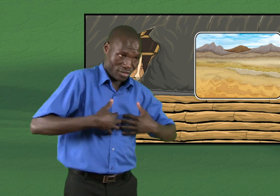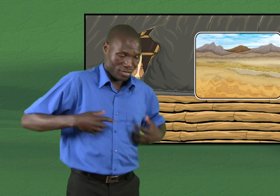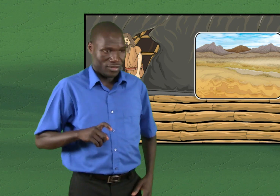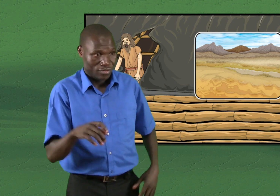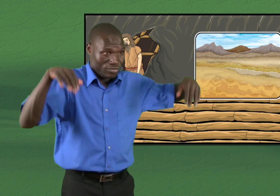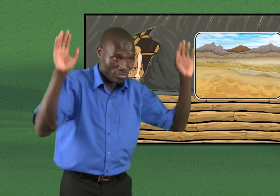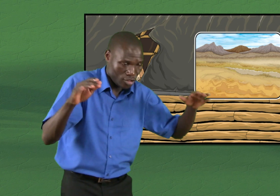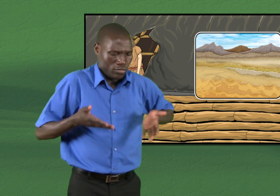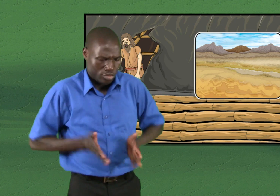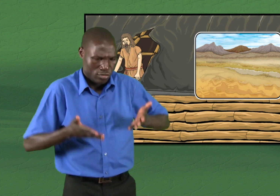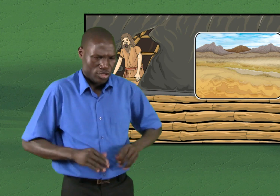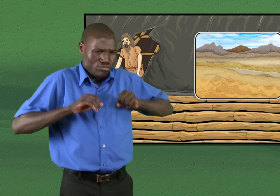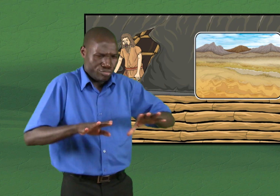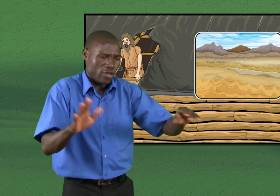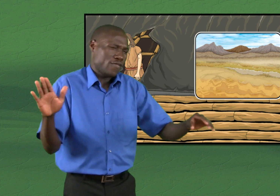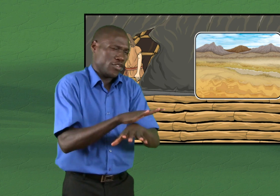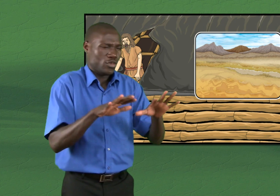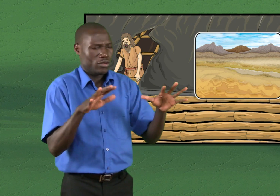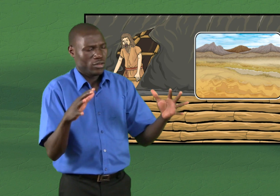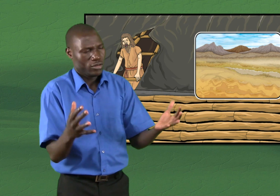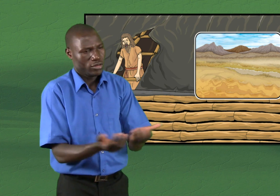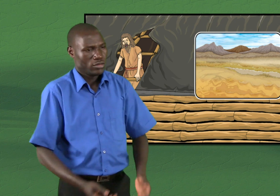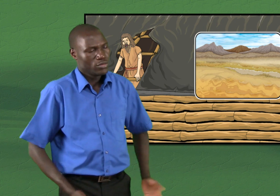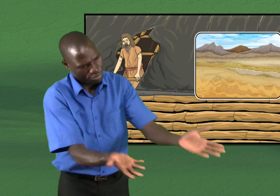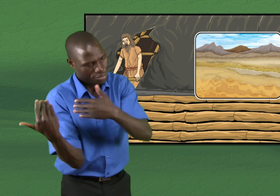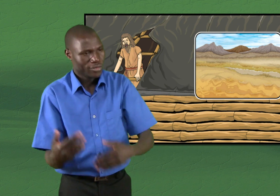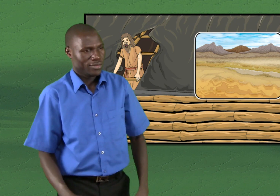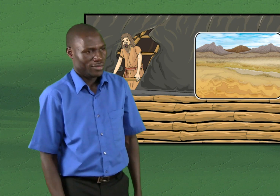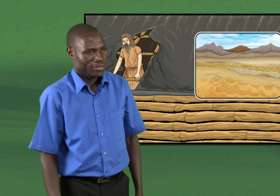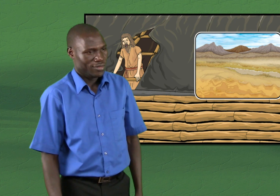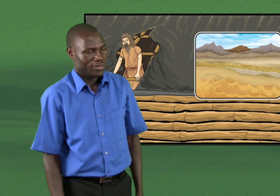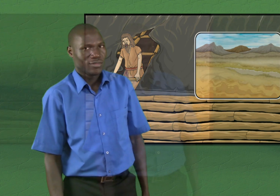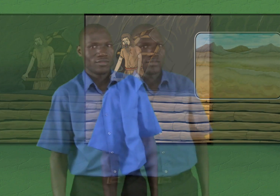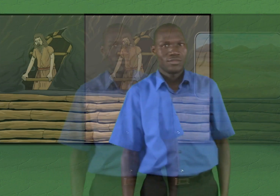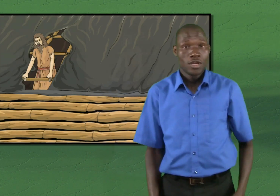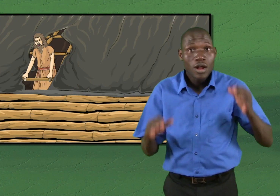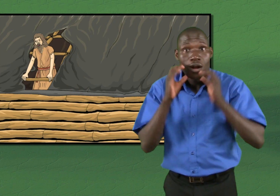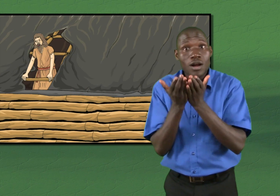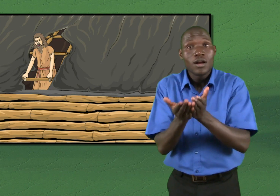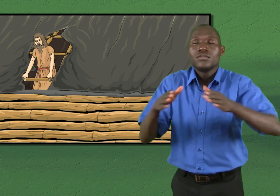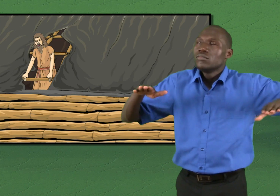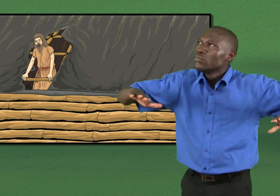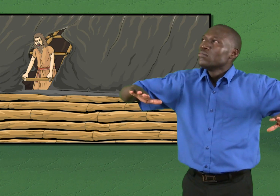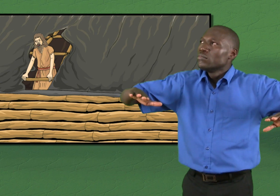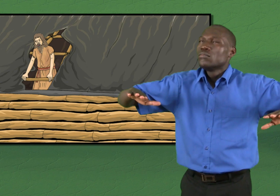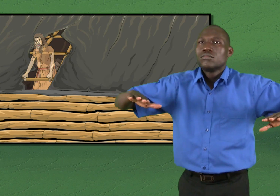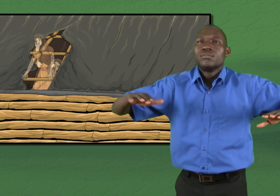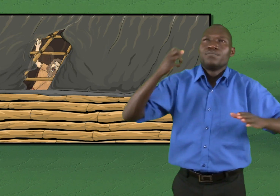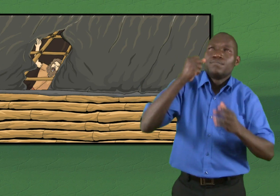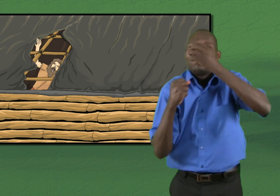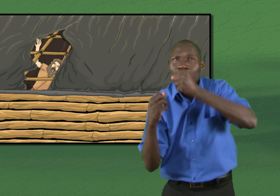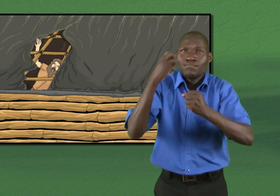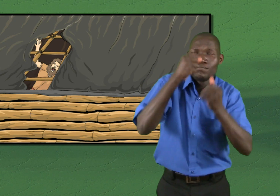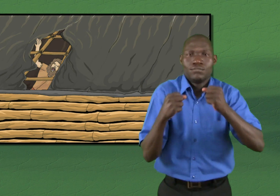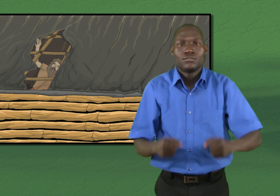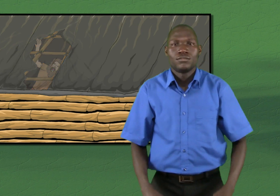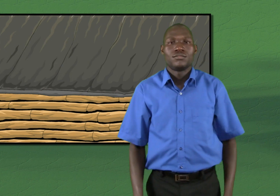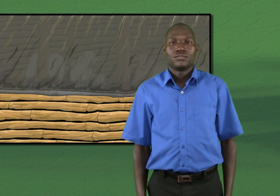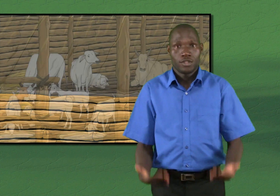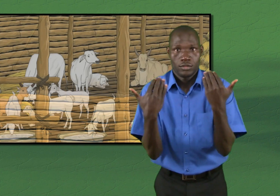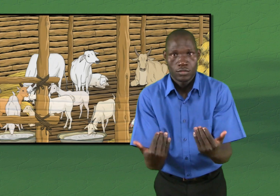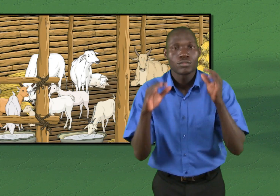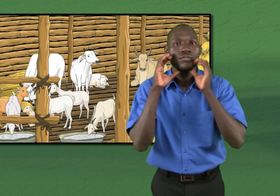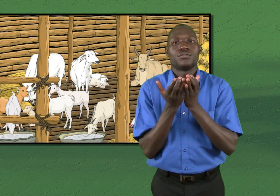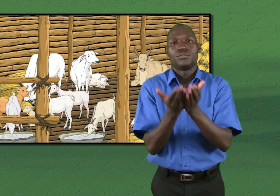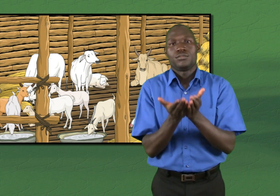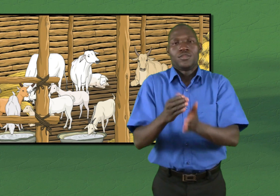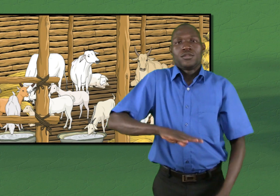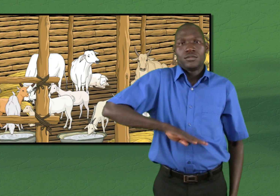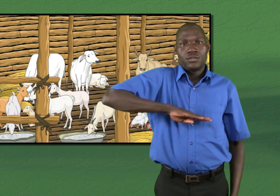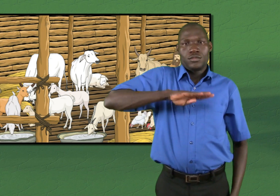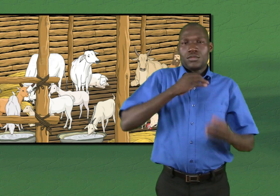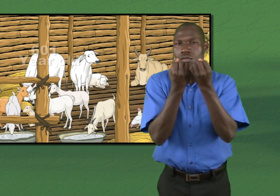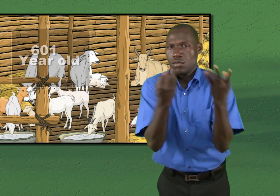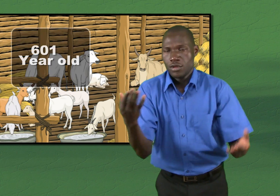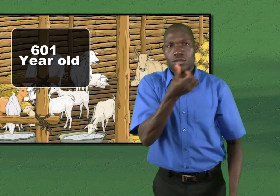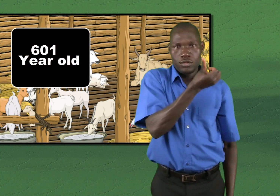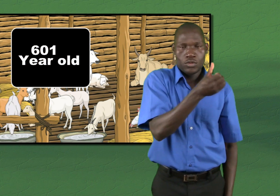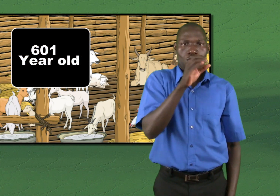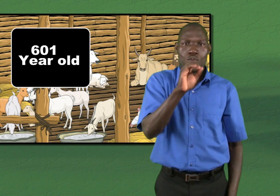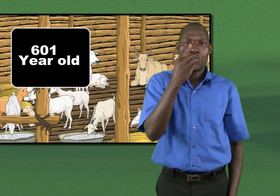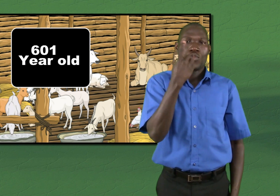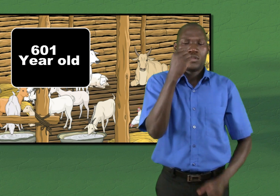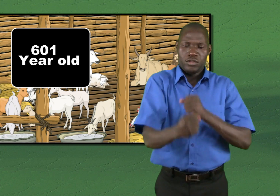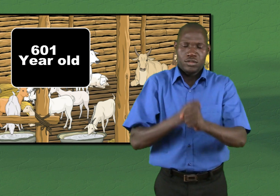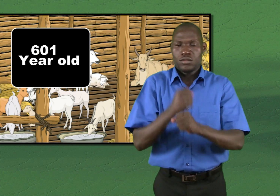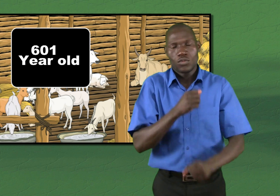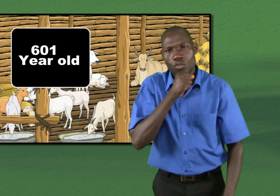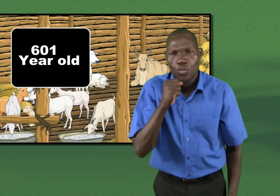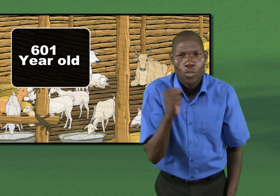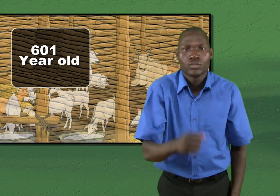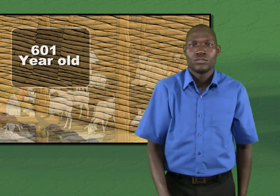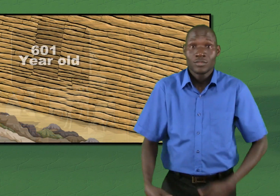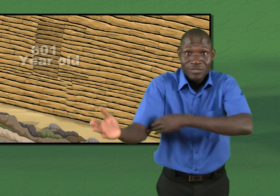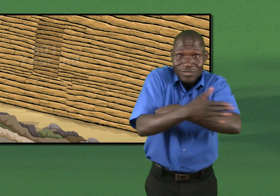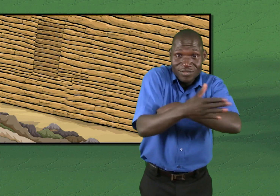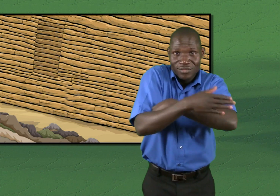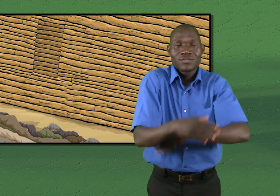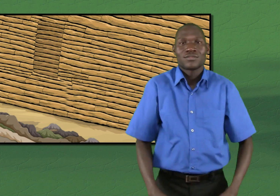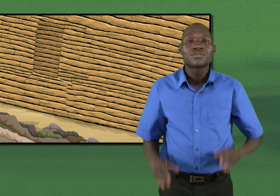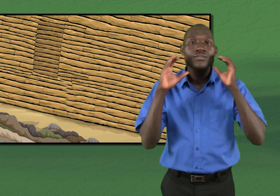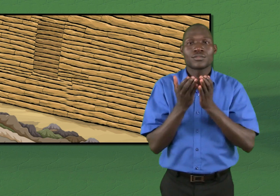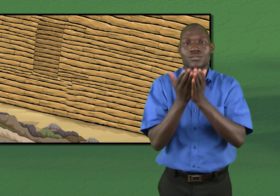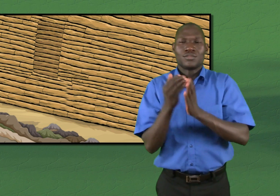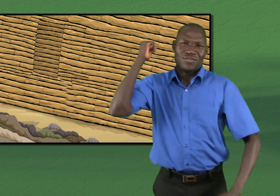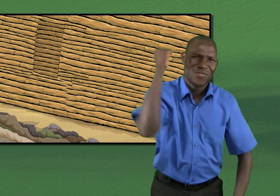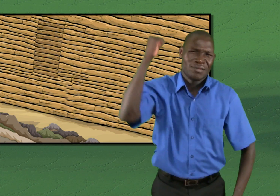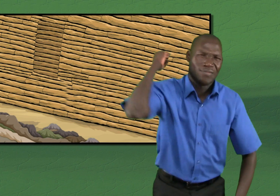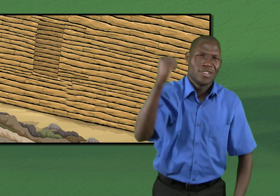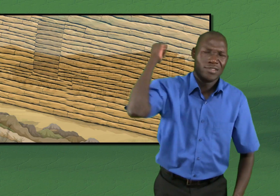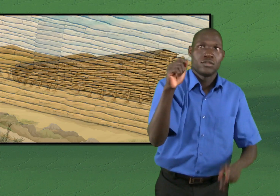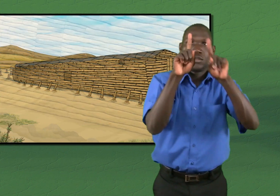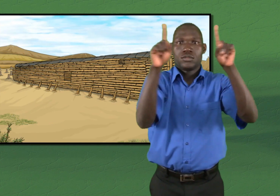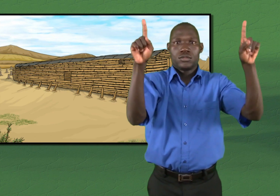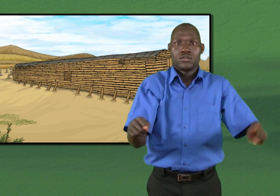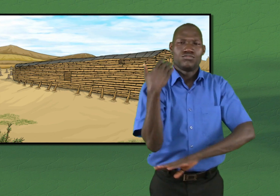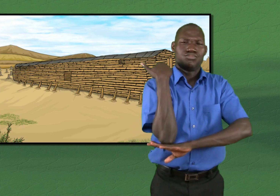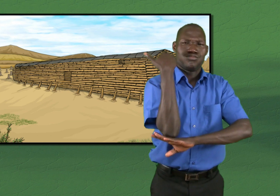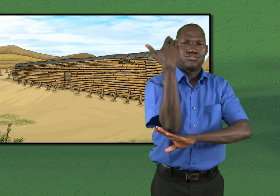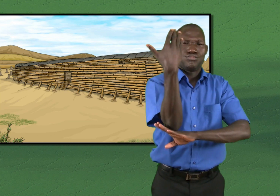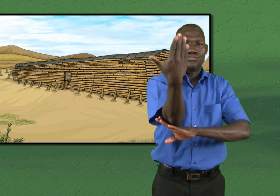Bring out all the living creatures that are with you—birds, livestock, and everything that crawls upon the ground—so that they can spread out over the earth and be fruitful and multiply upon it.”